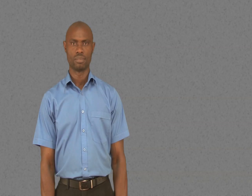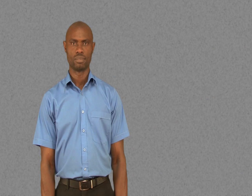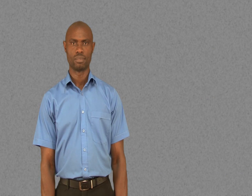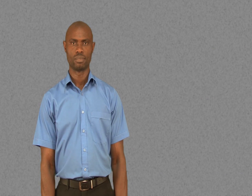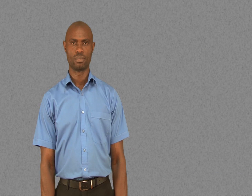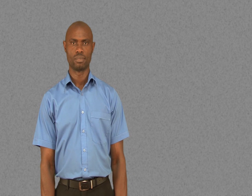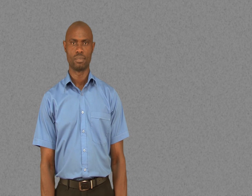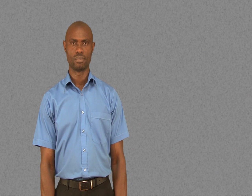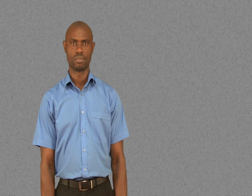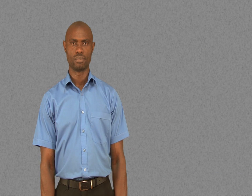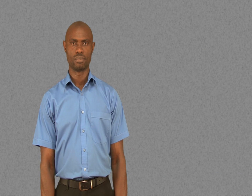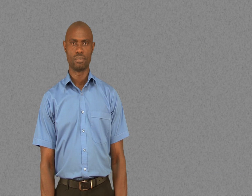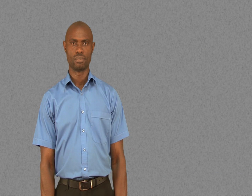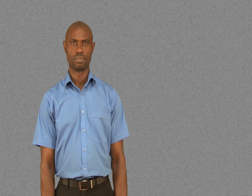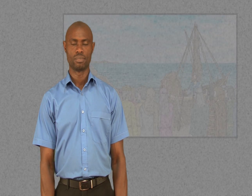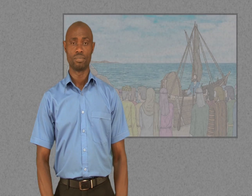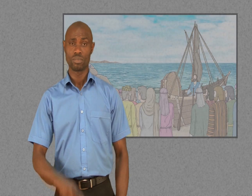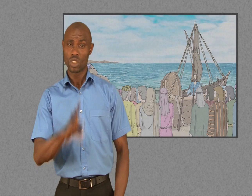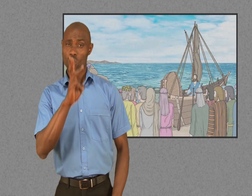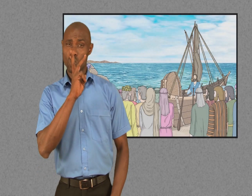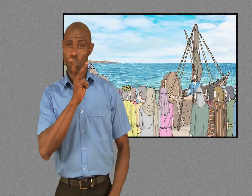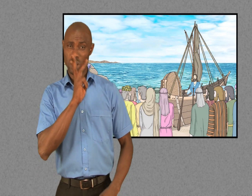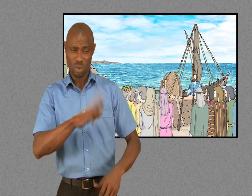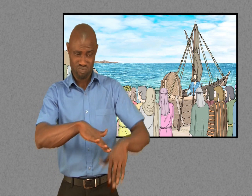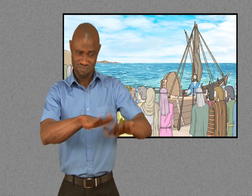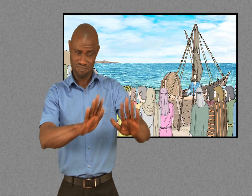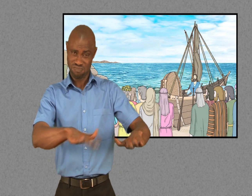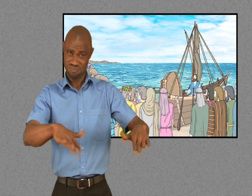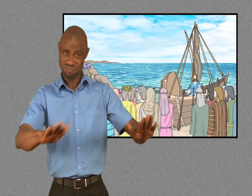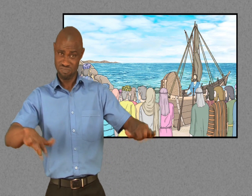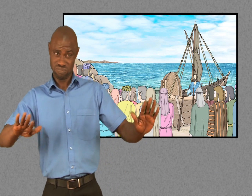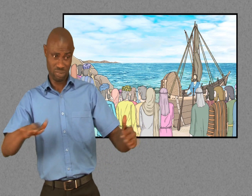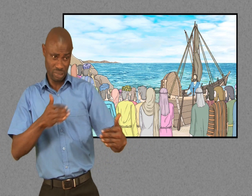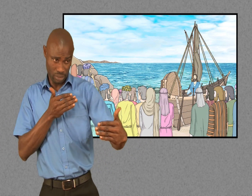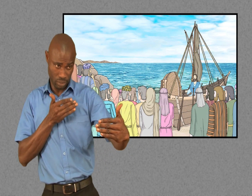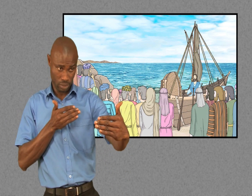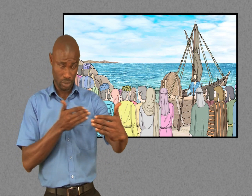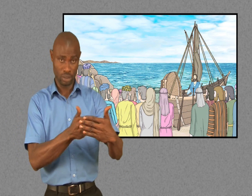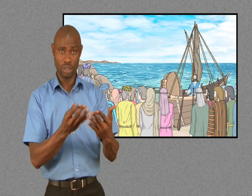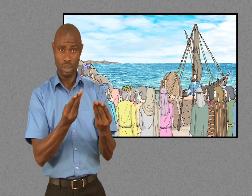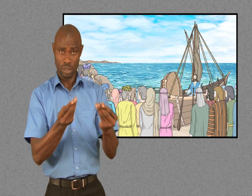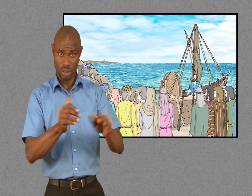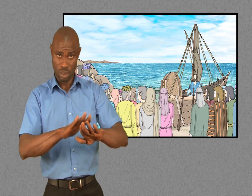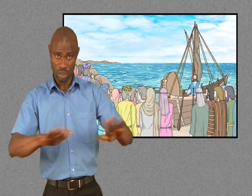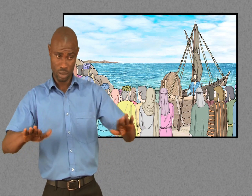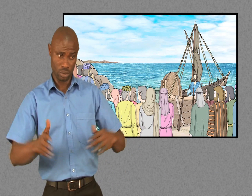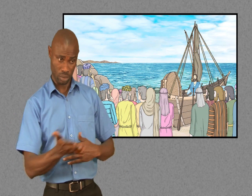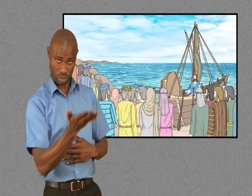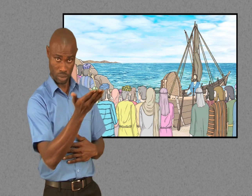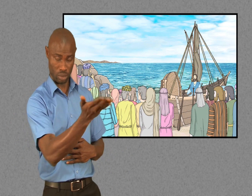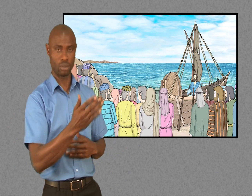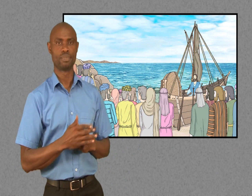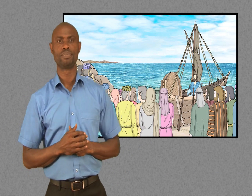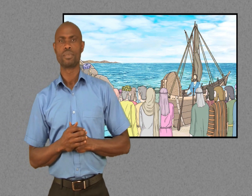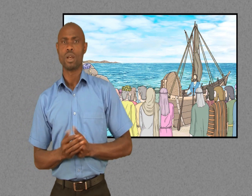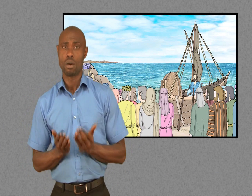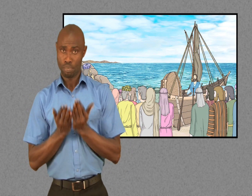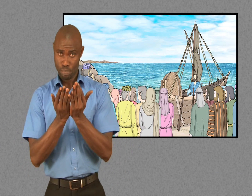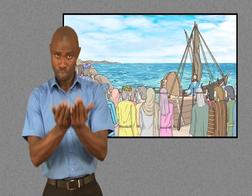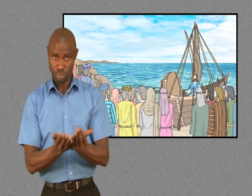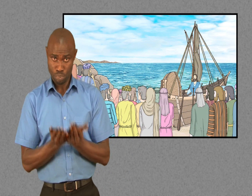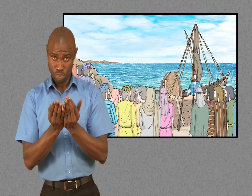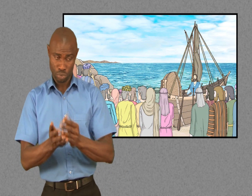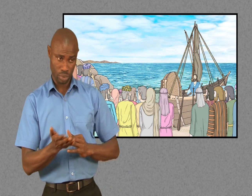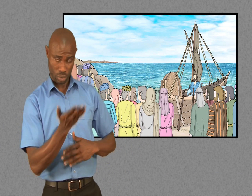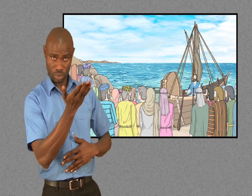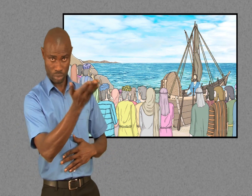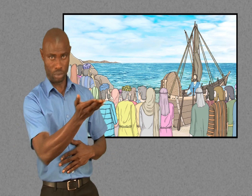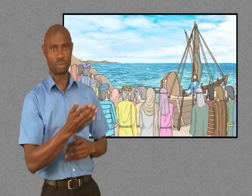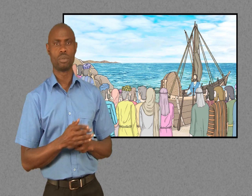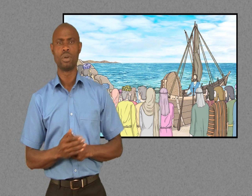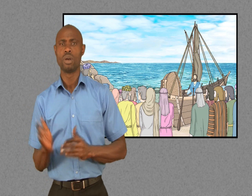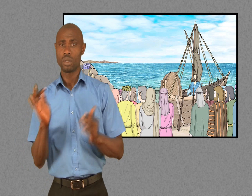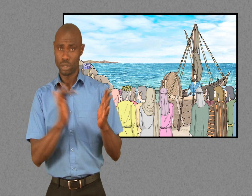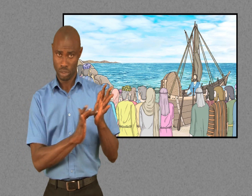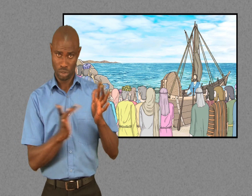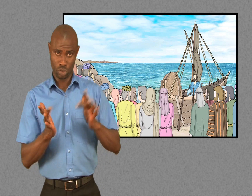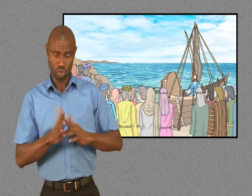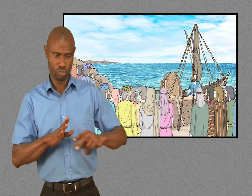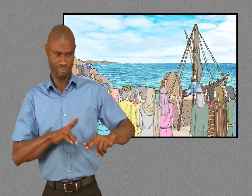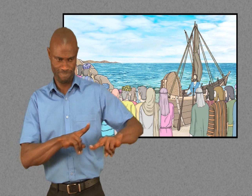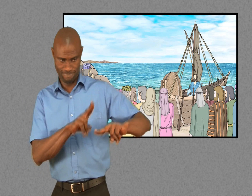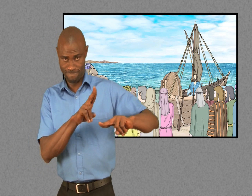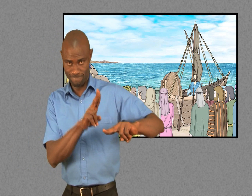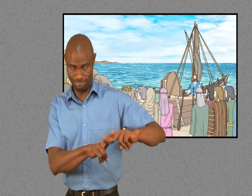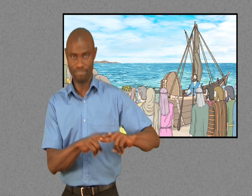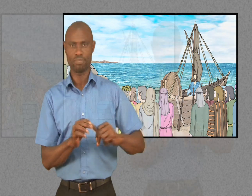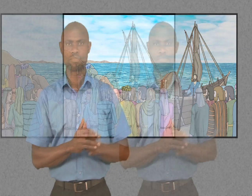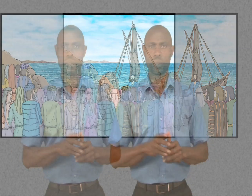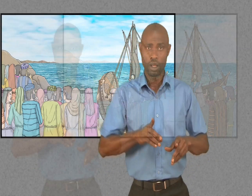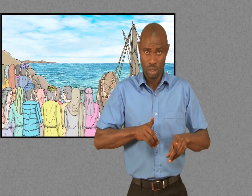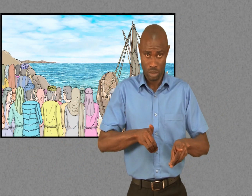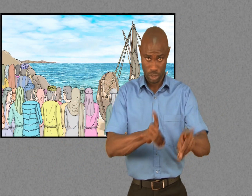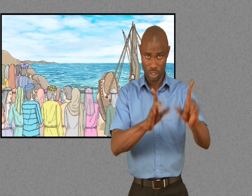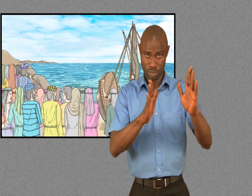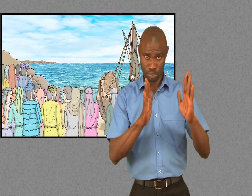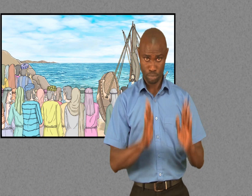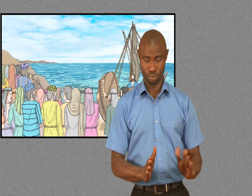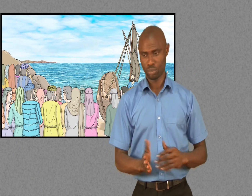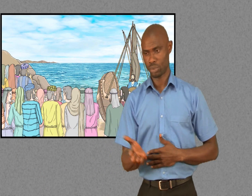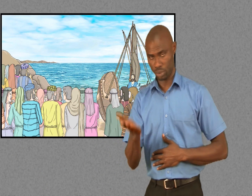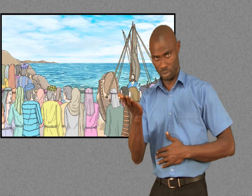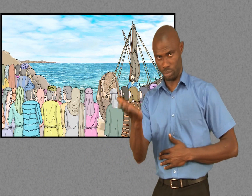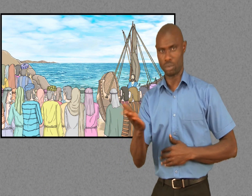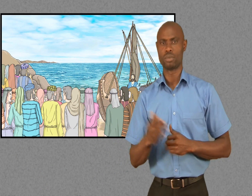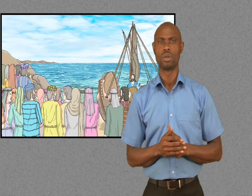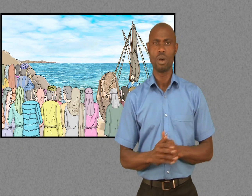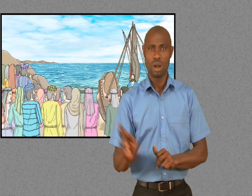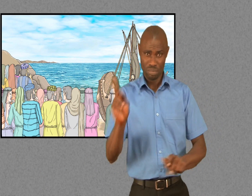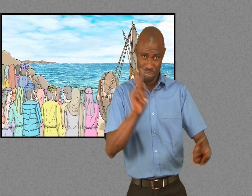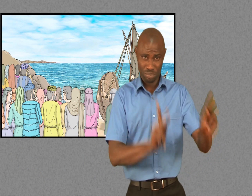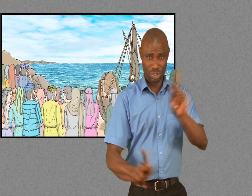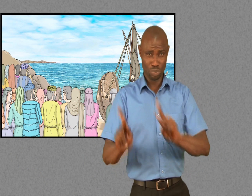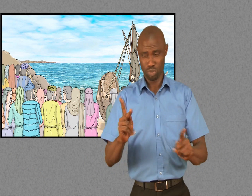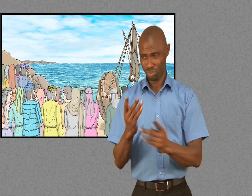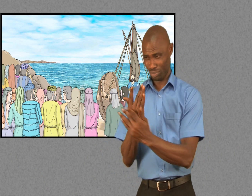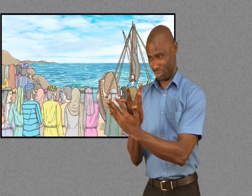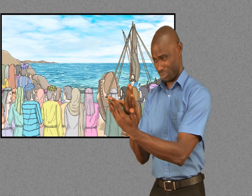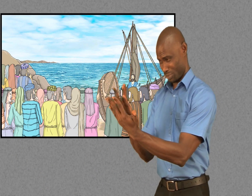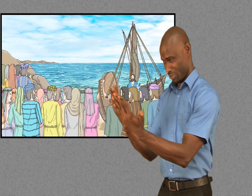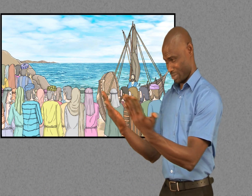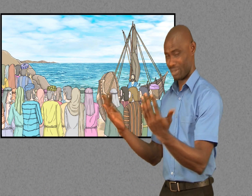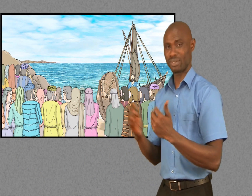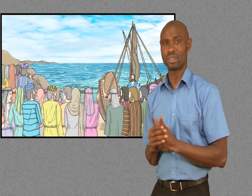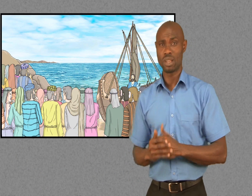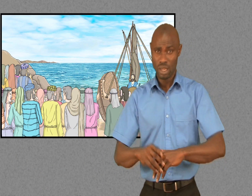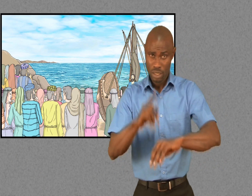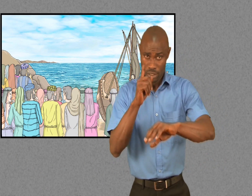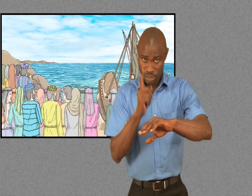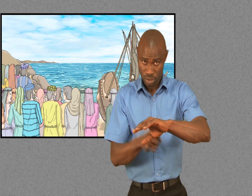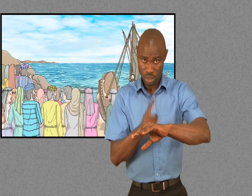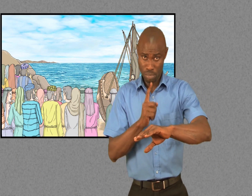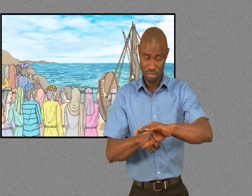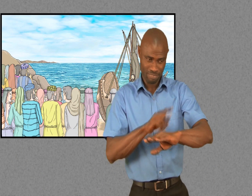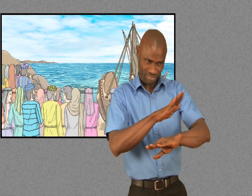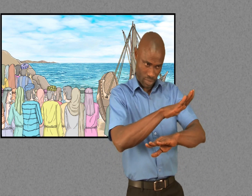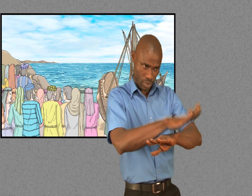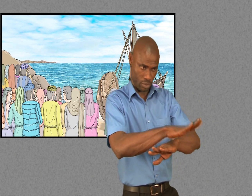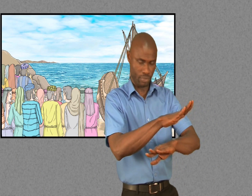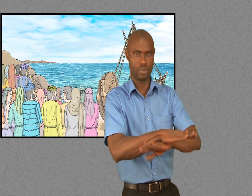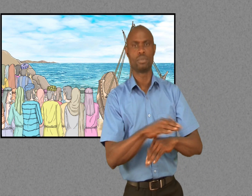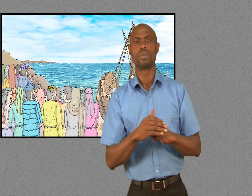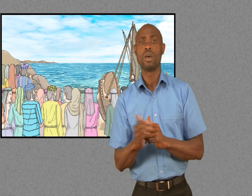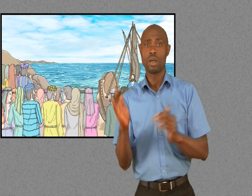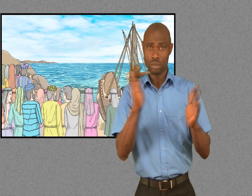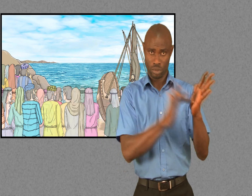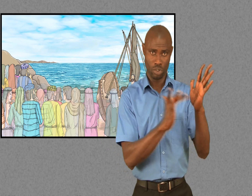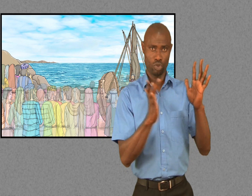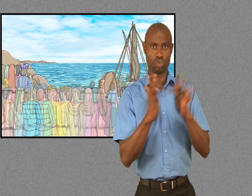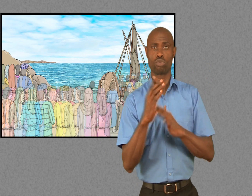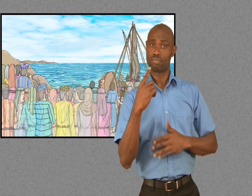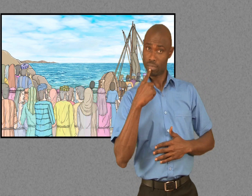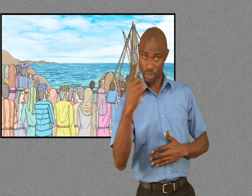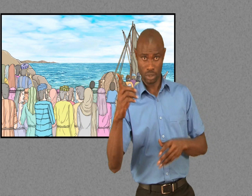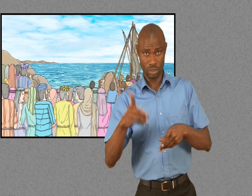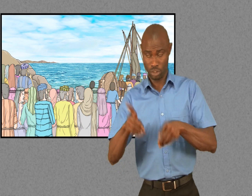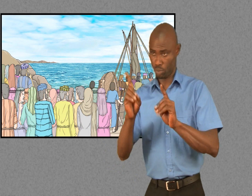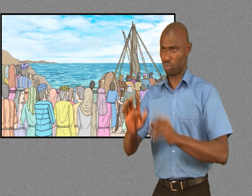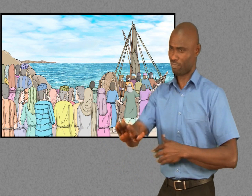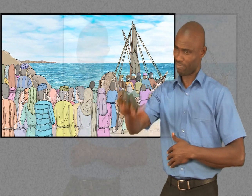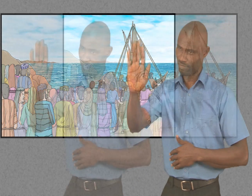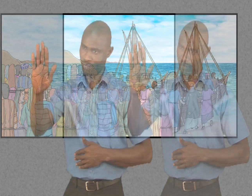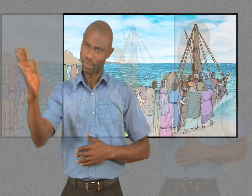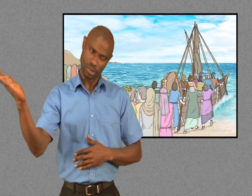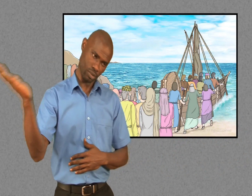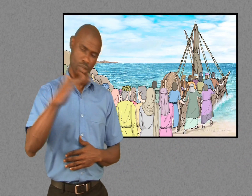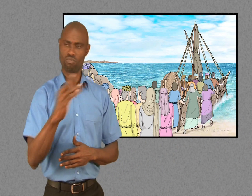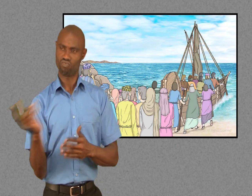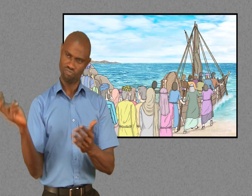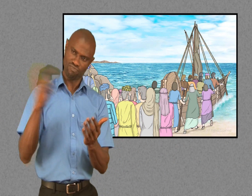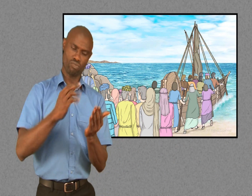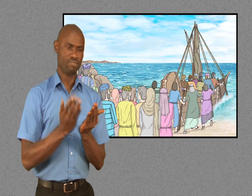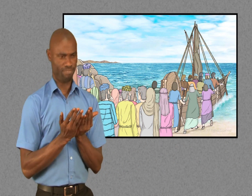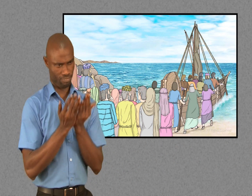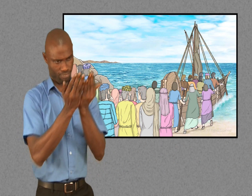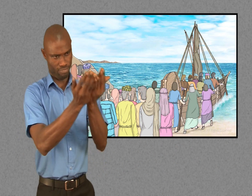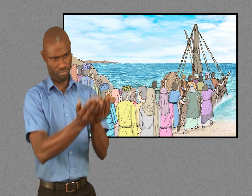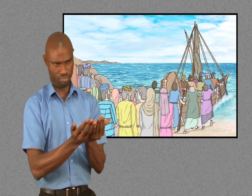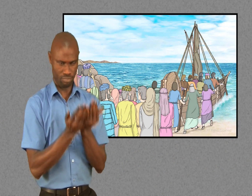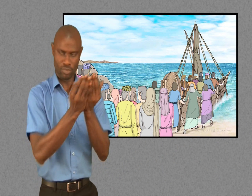When that evening came, He said to His disciples, “Let us cross to the other side.”